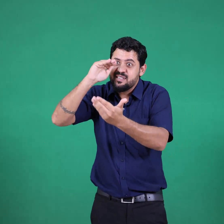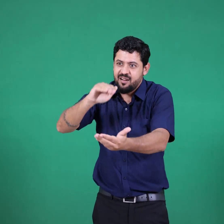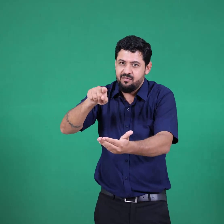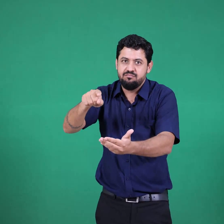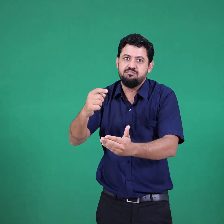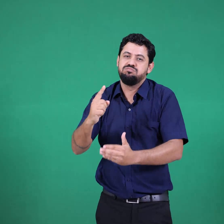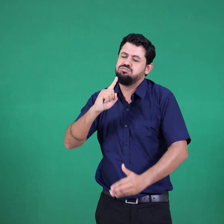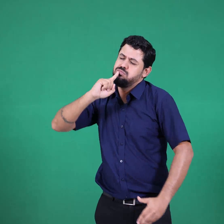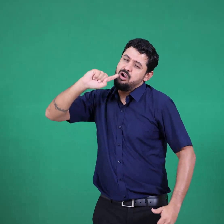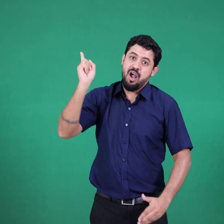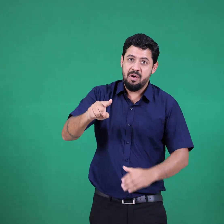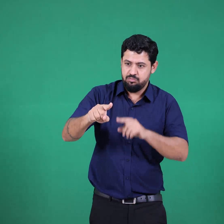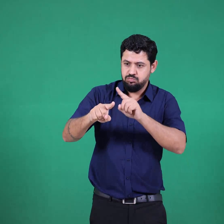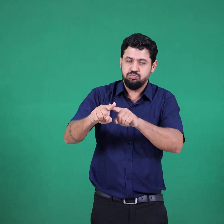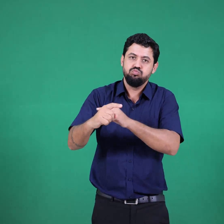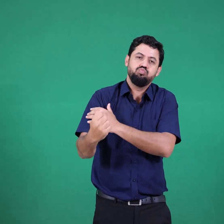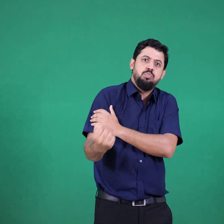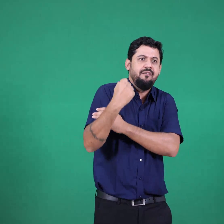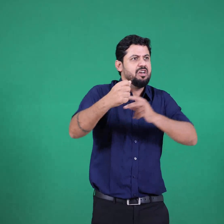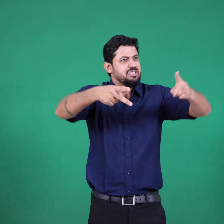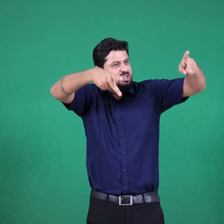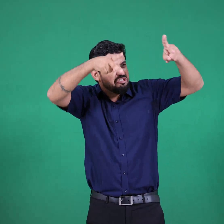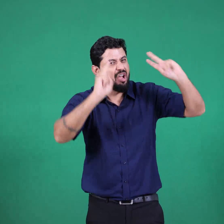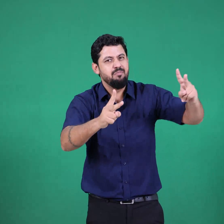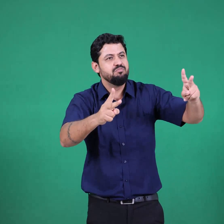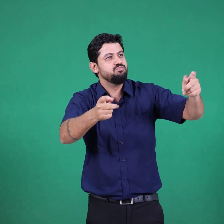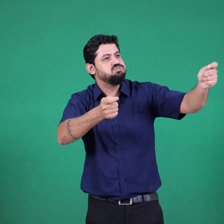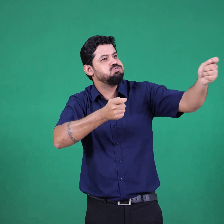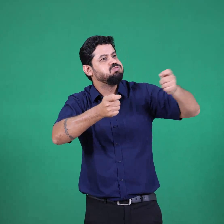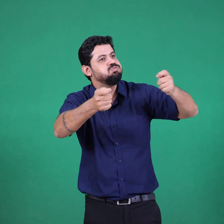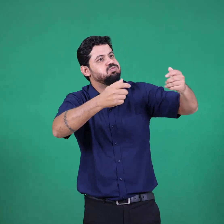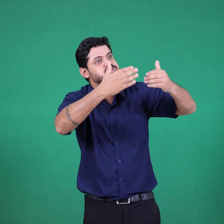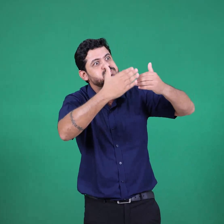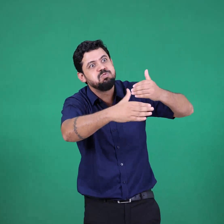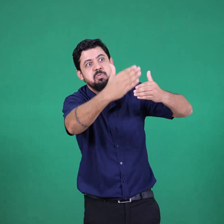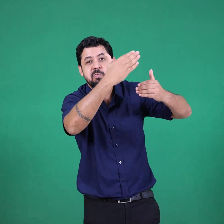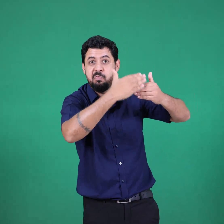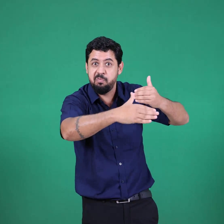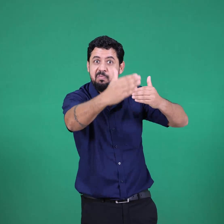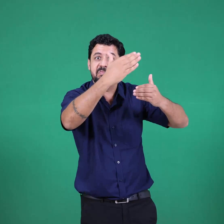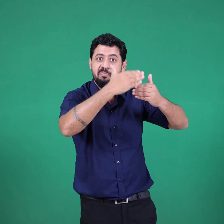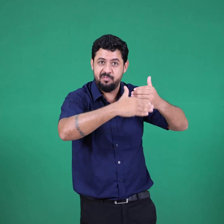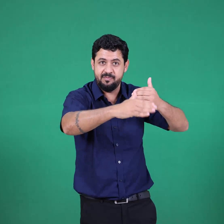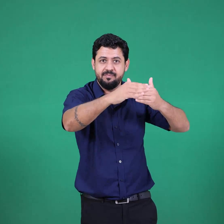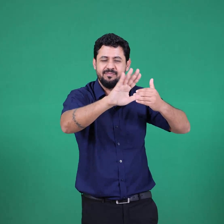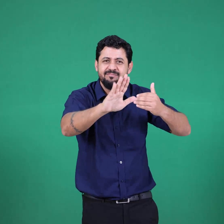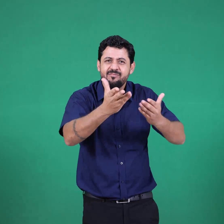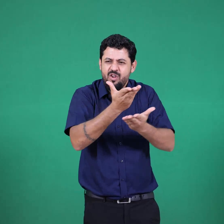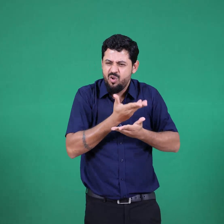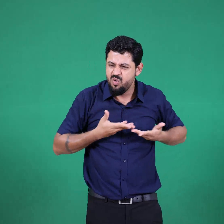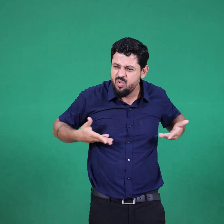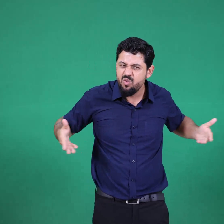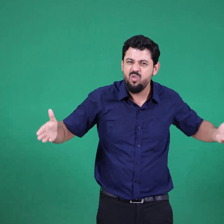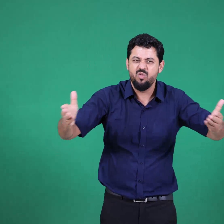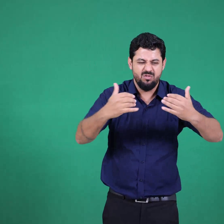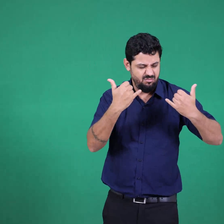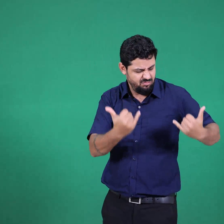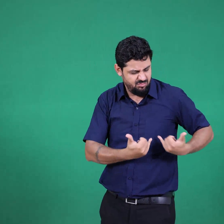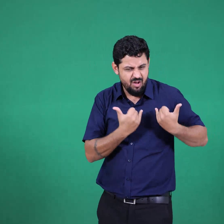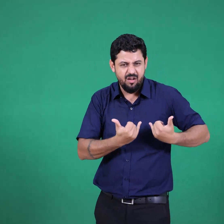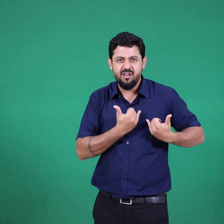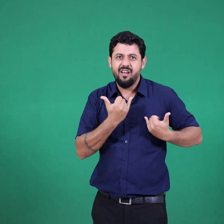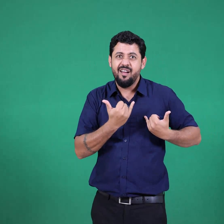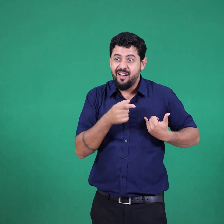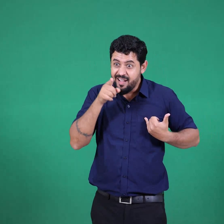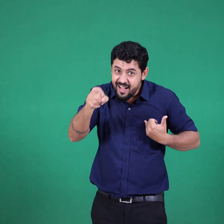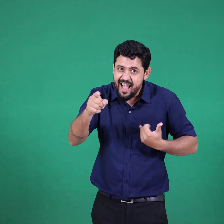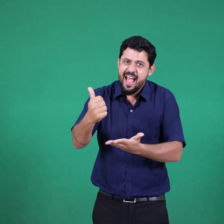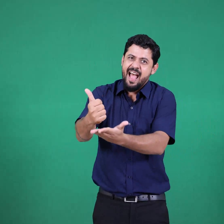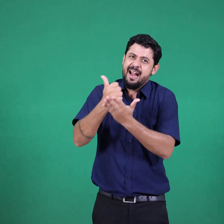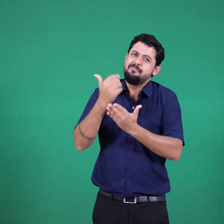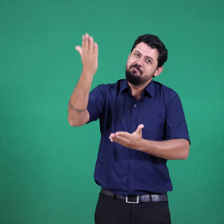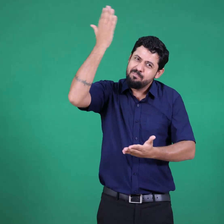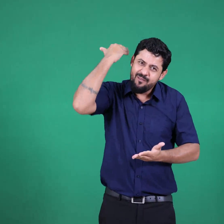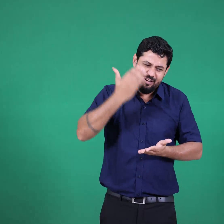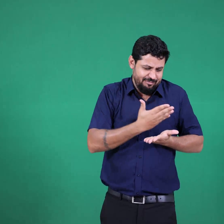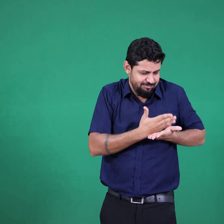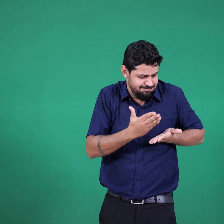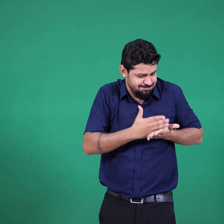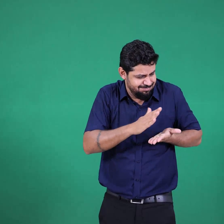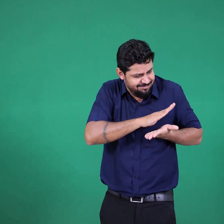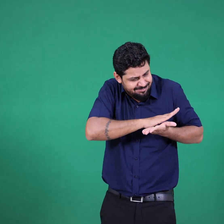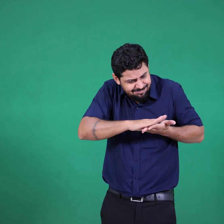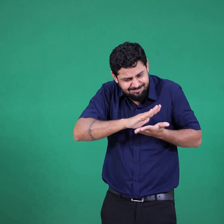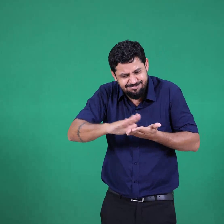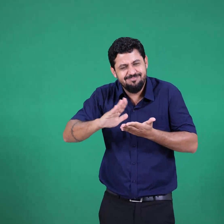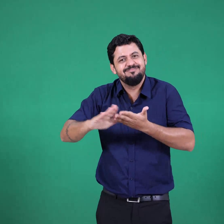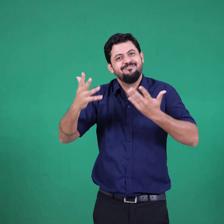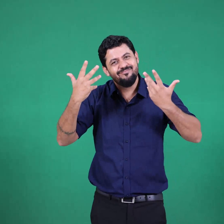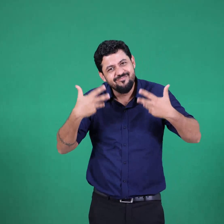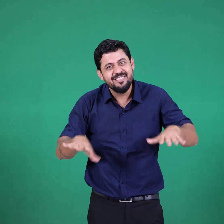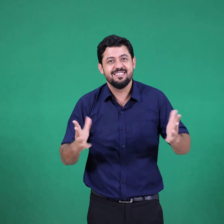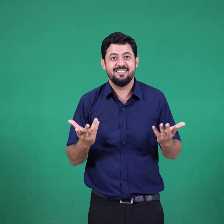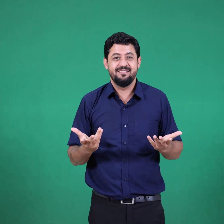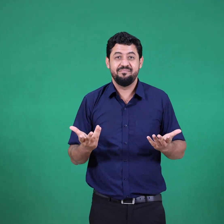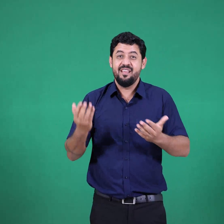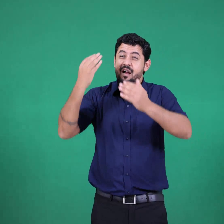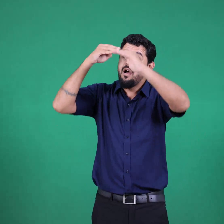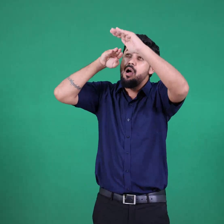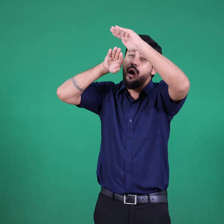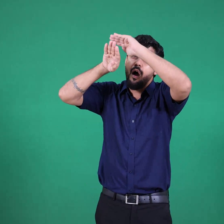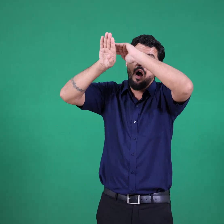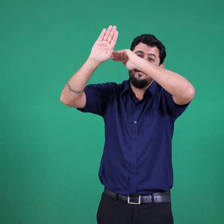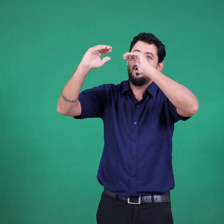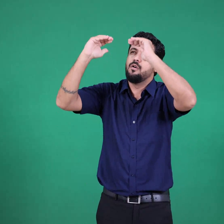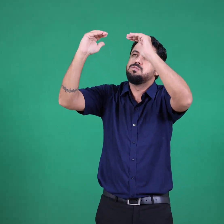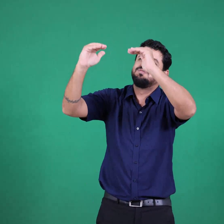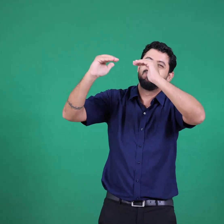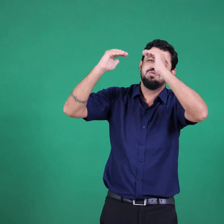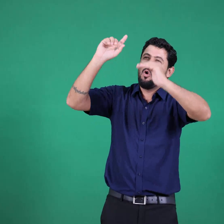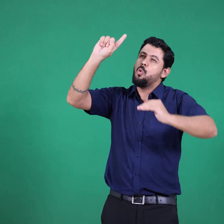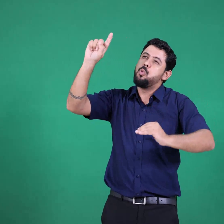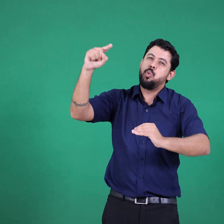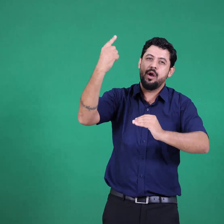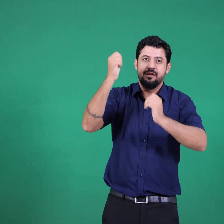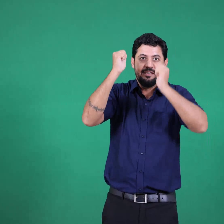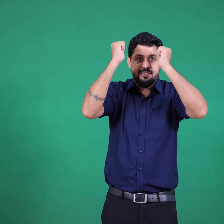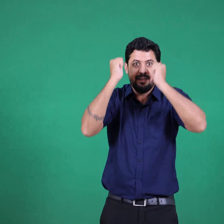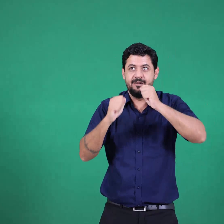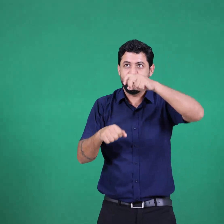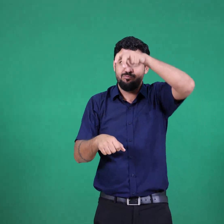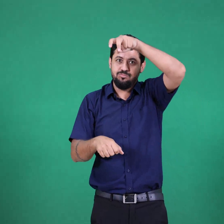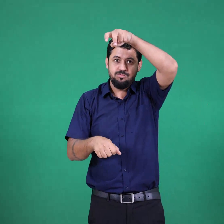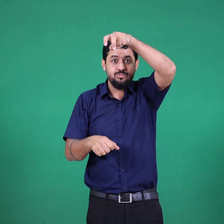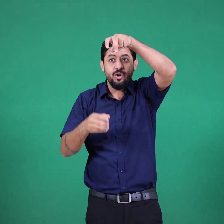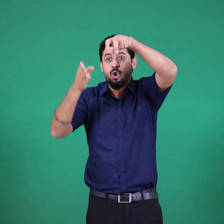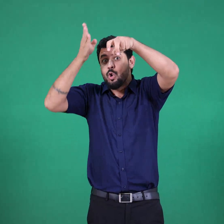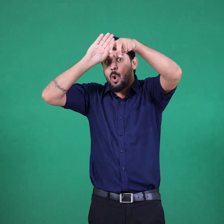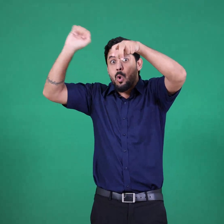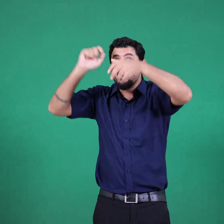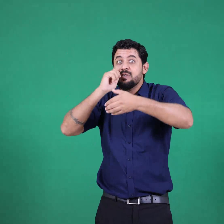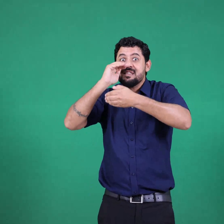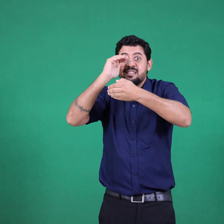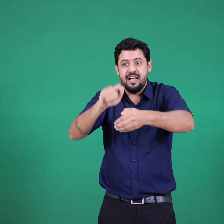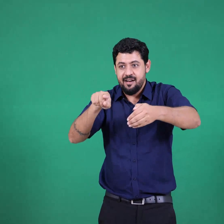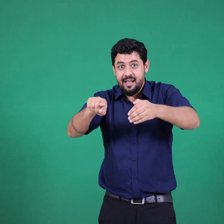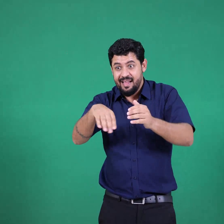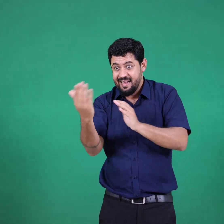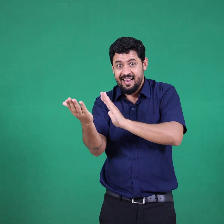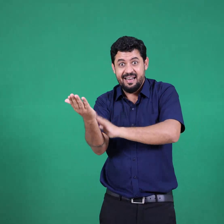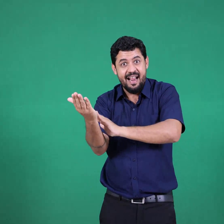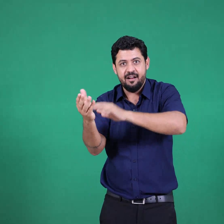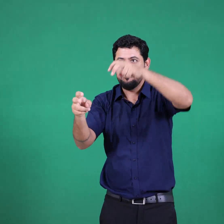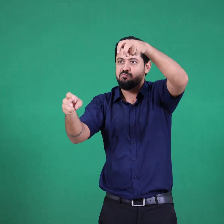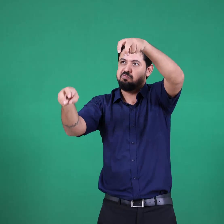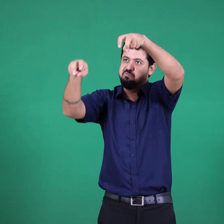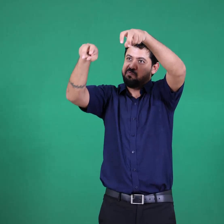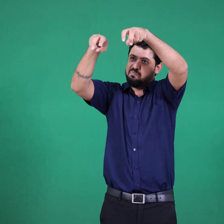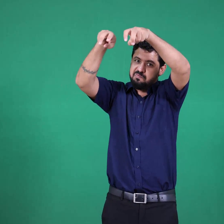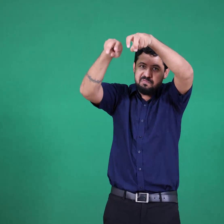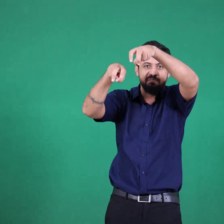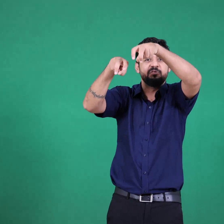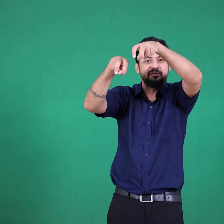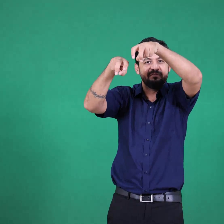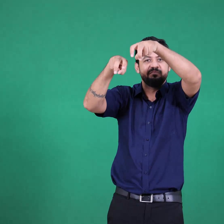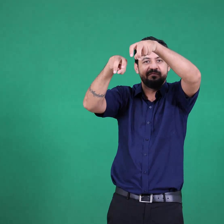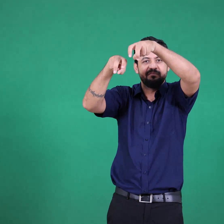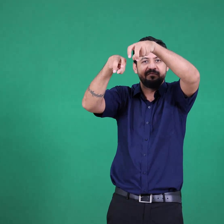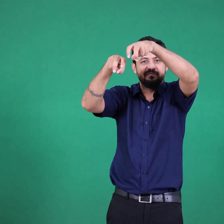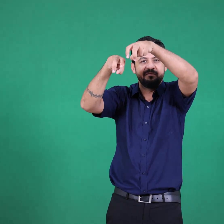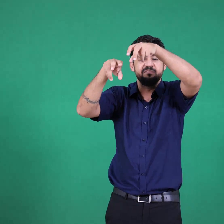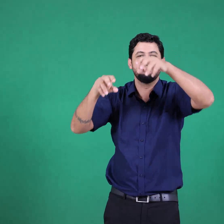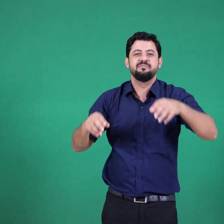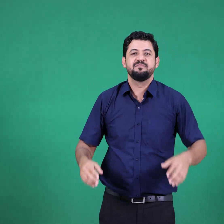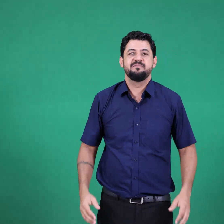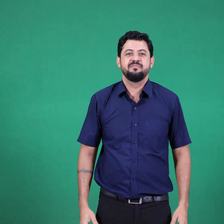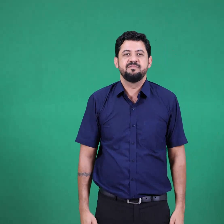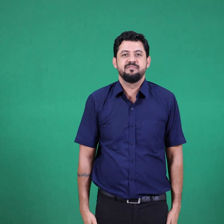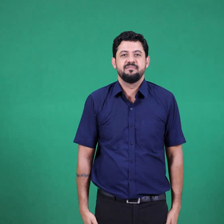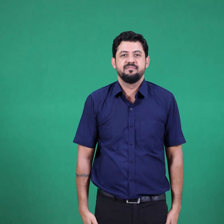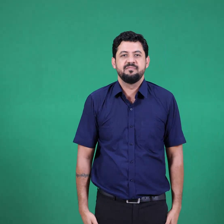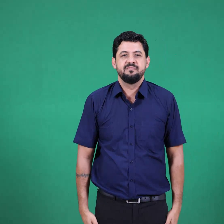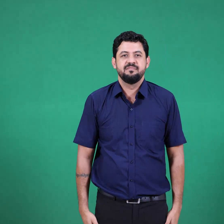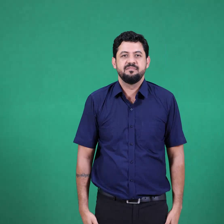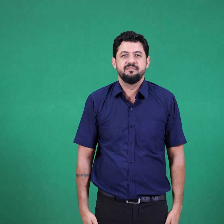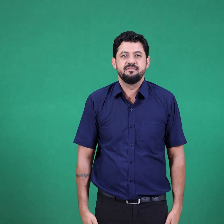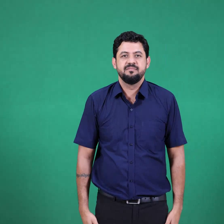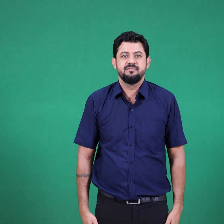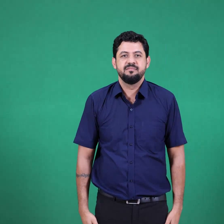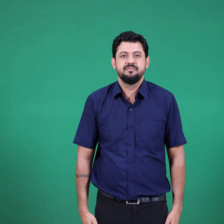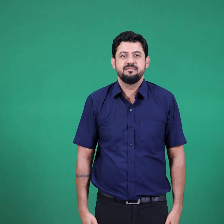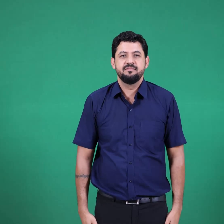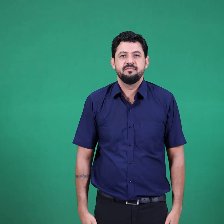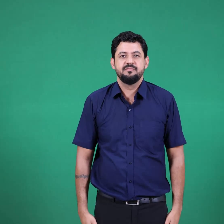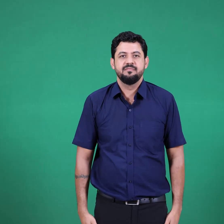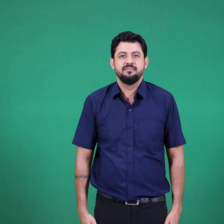After He had provided purification for sins, He sat down at the right hand of the Majesty on high.